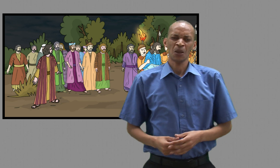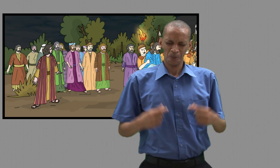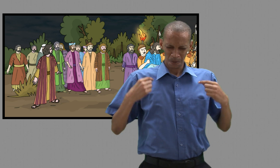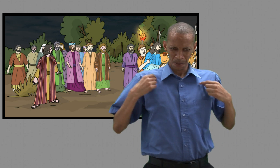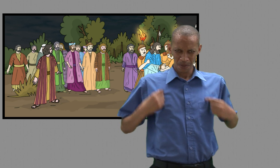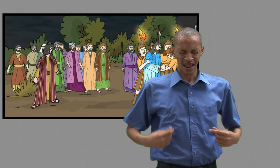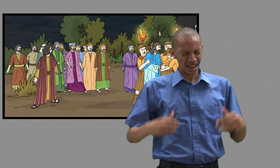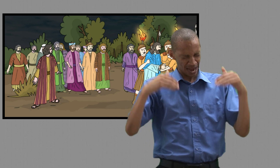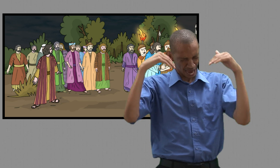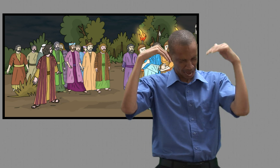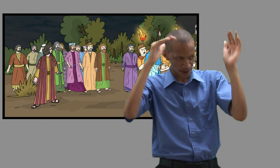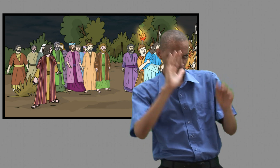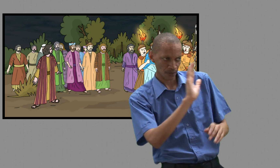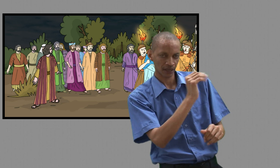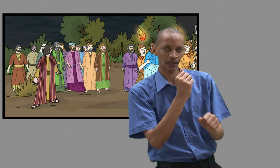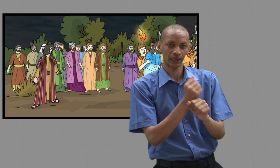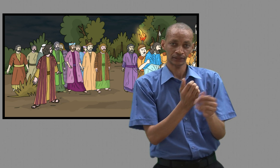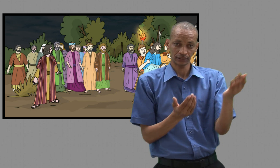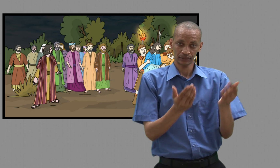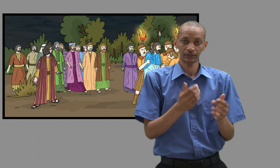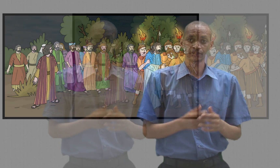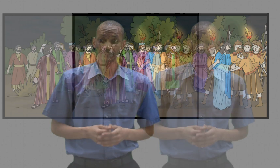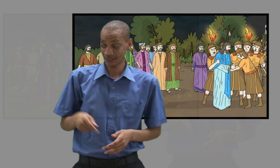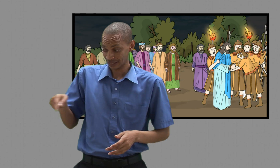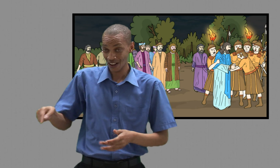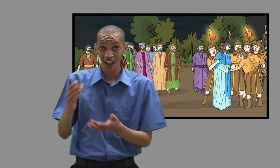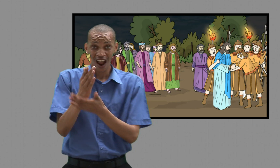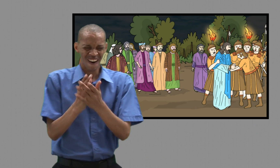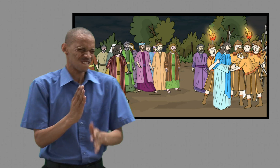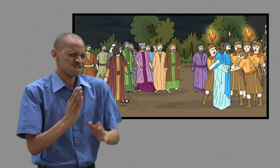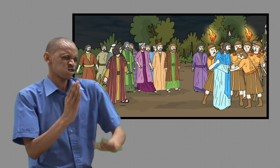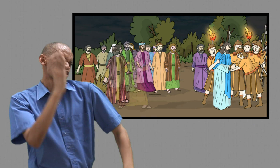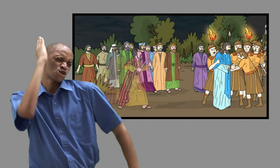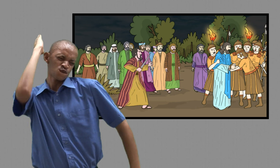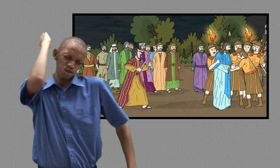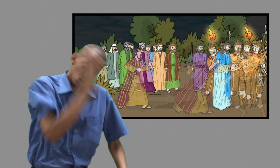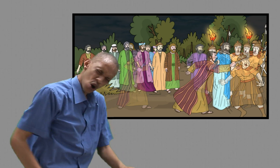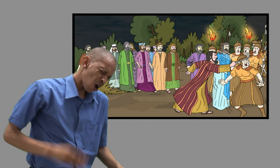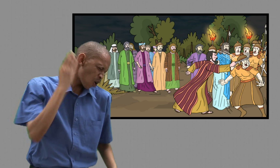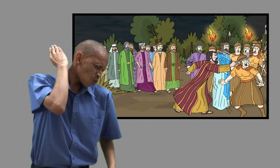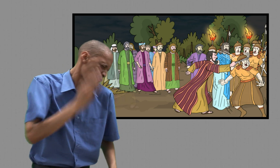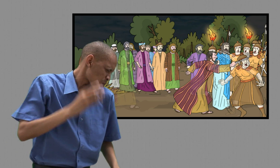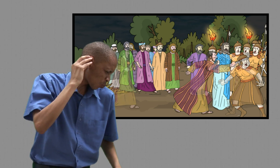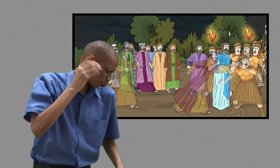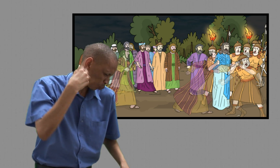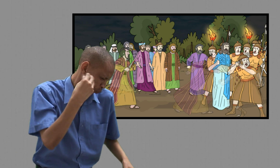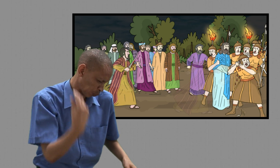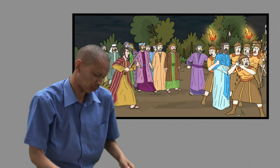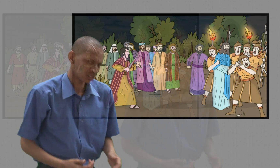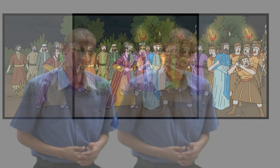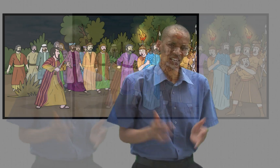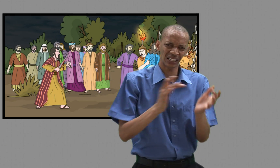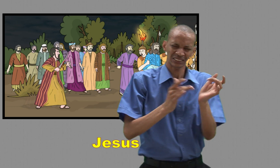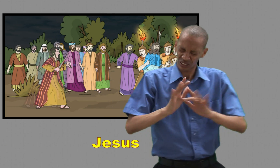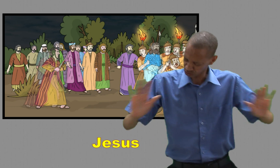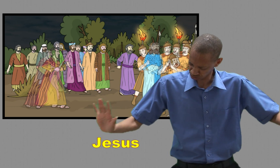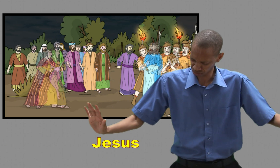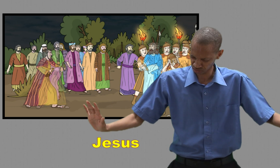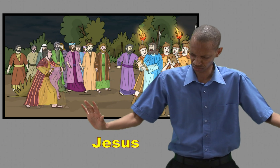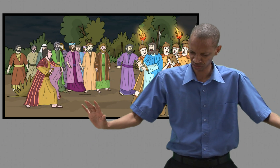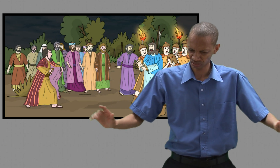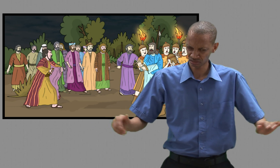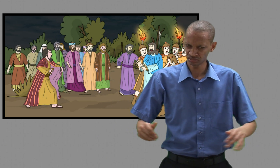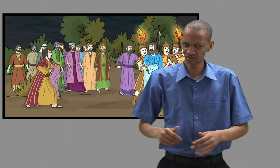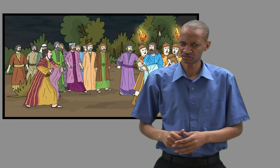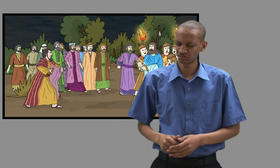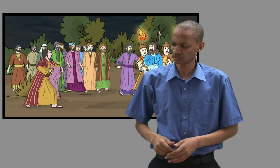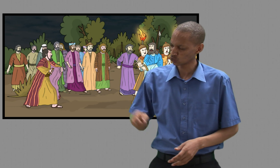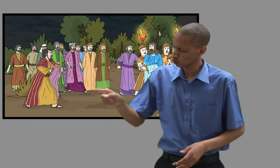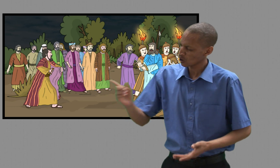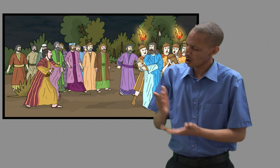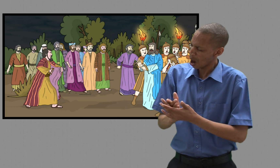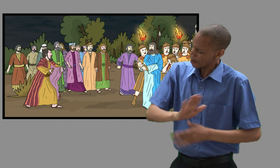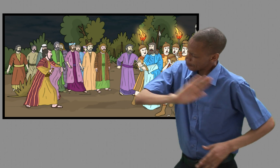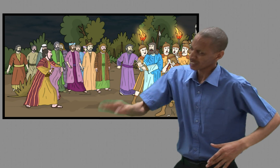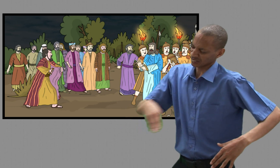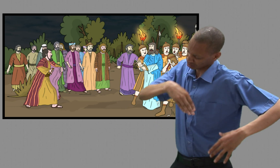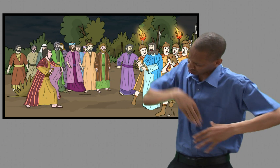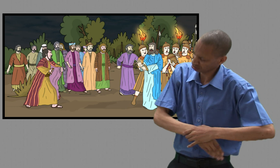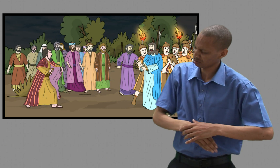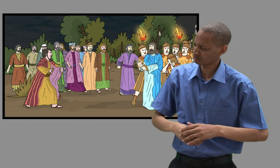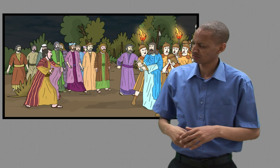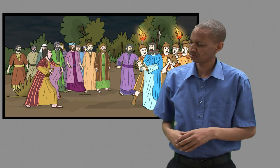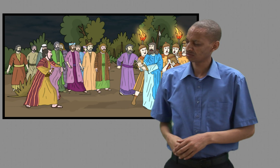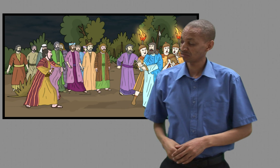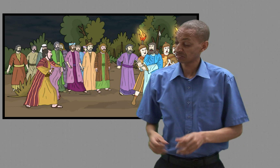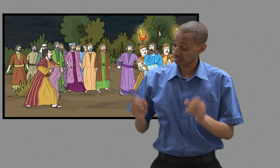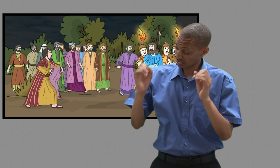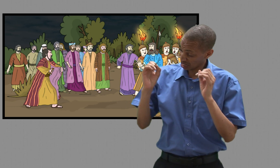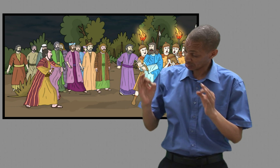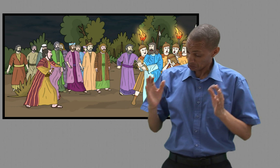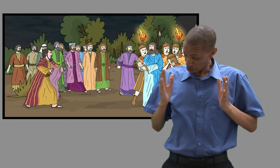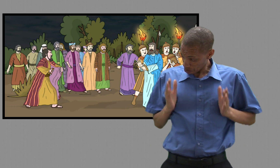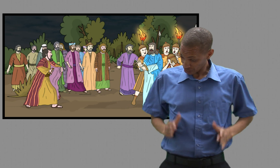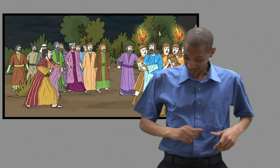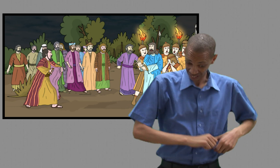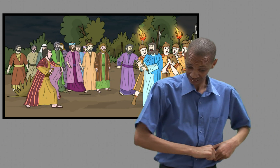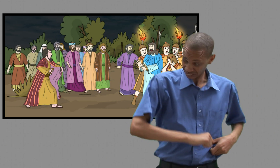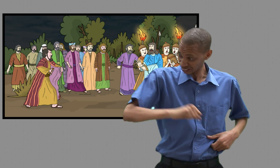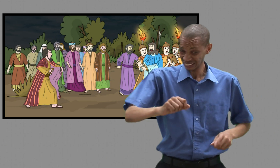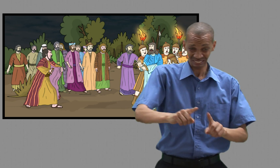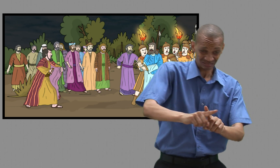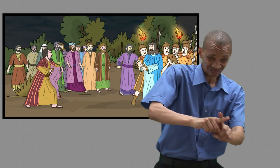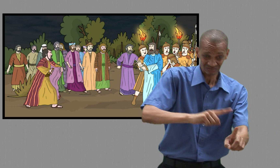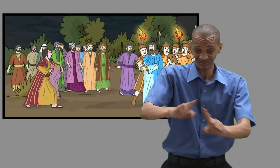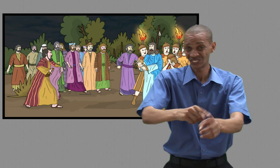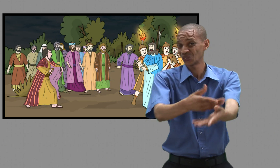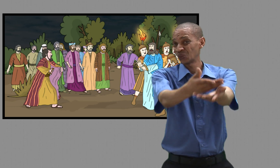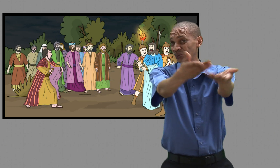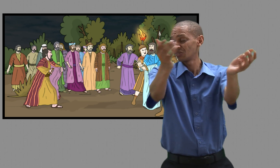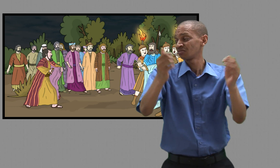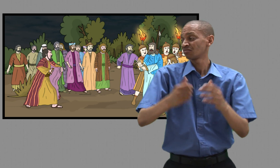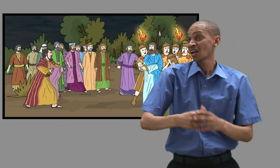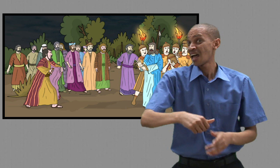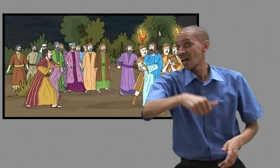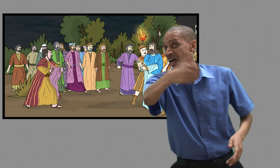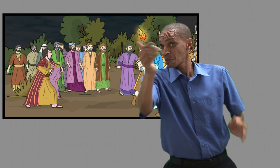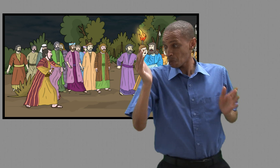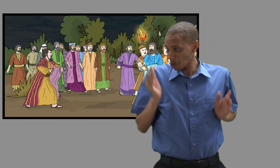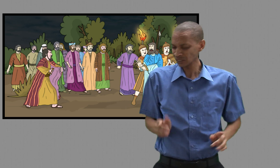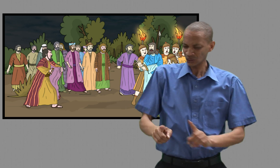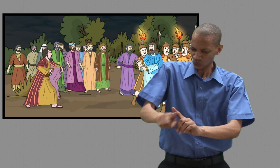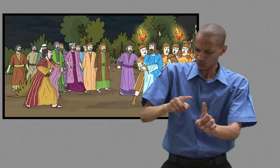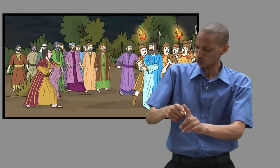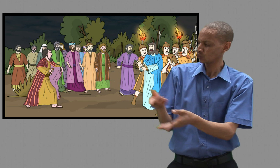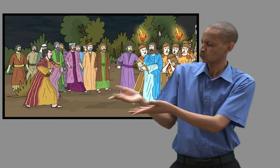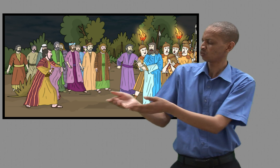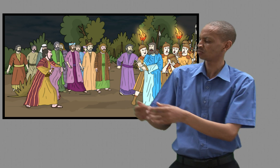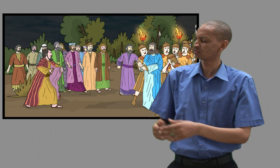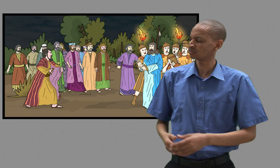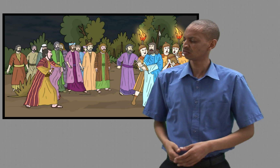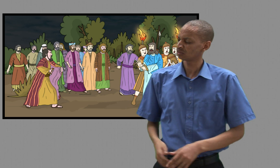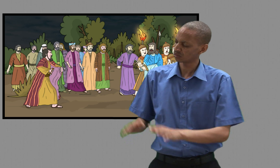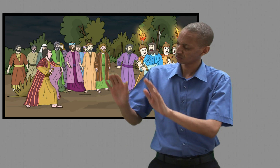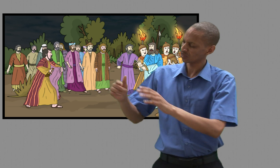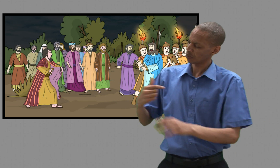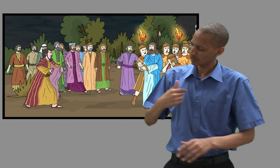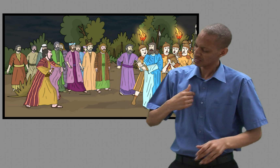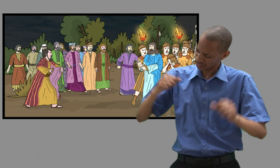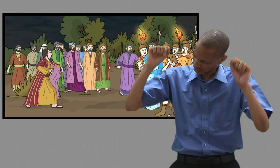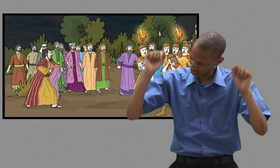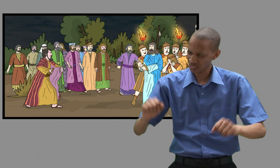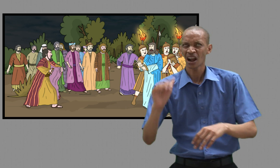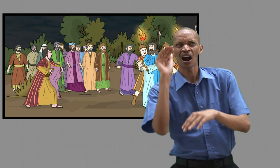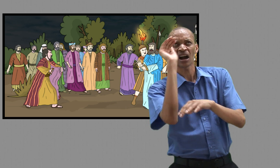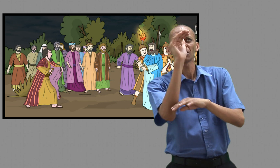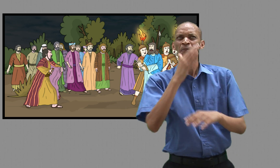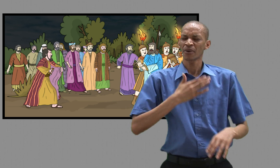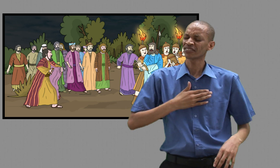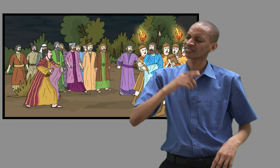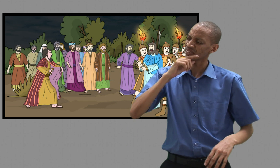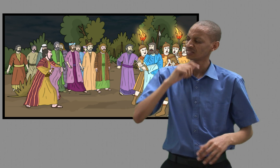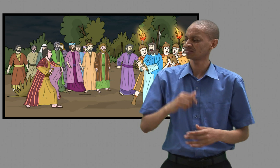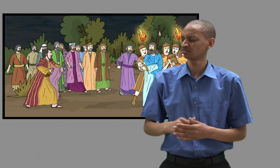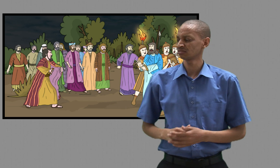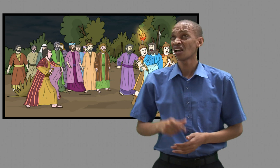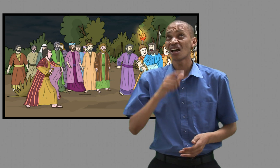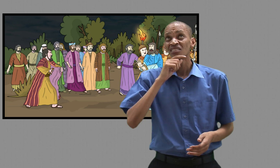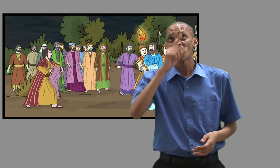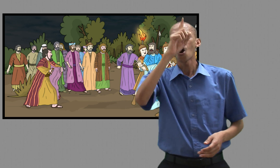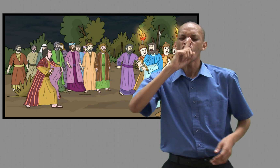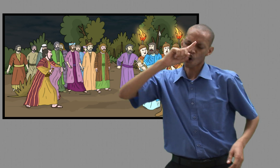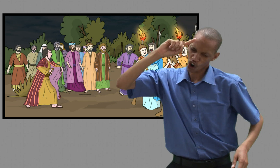At this, one of Jesus’ companions drew his sword and struck the servant of the high priest, cutting off his ear. “Put your sword back in its place,” Jesus said to him.